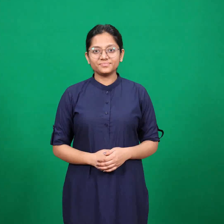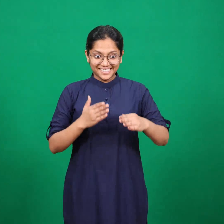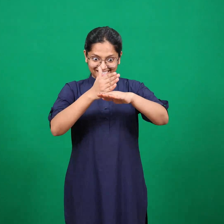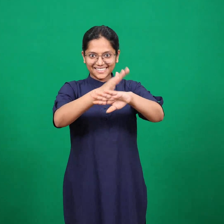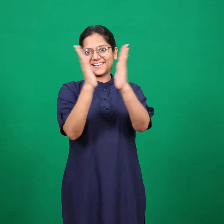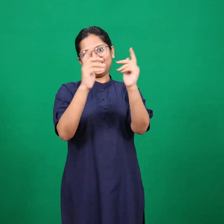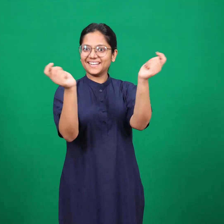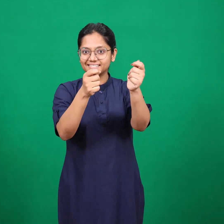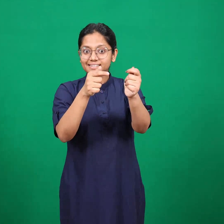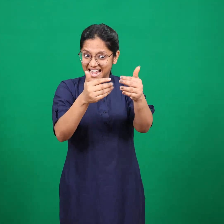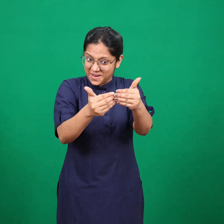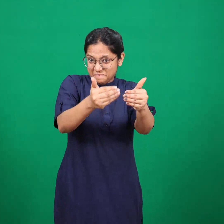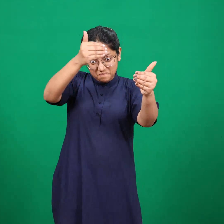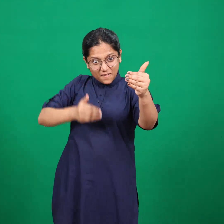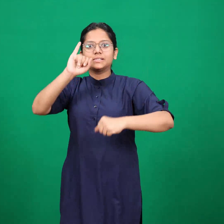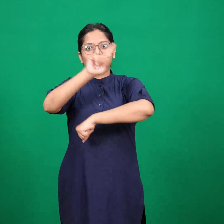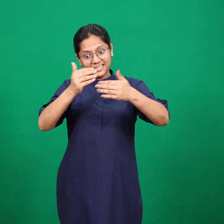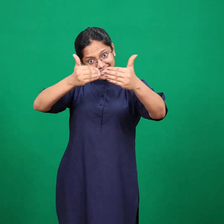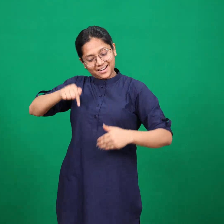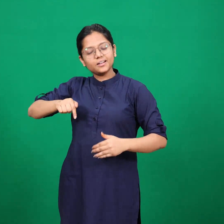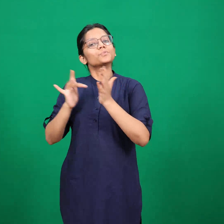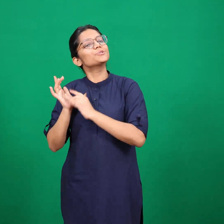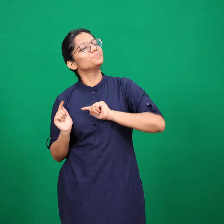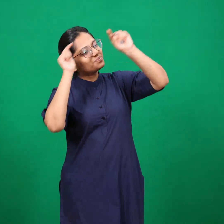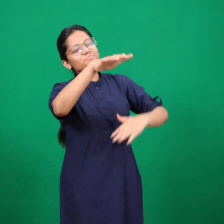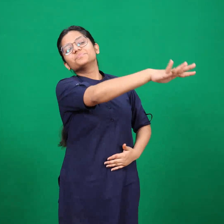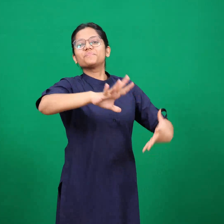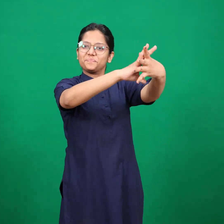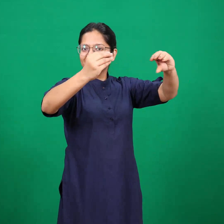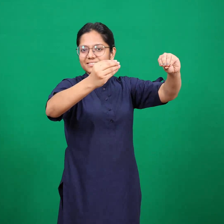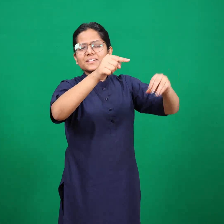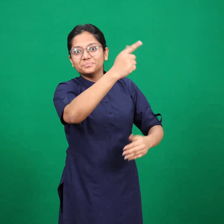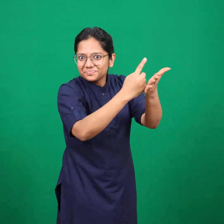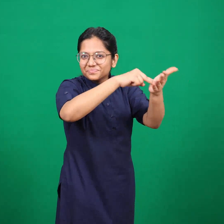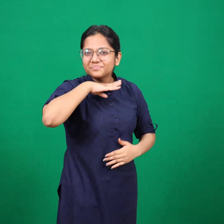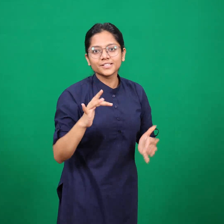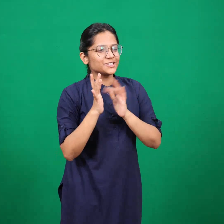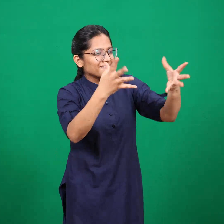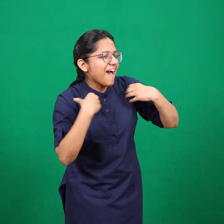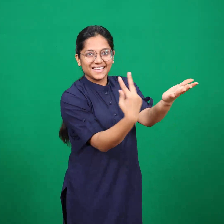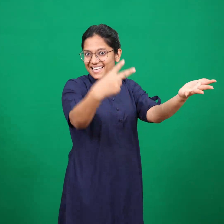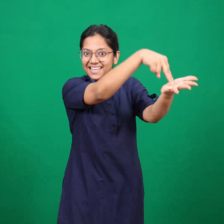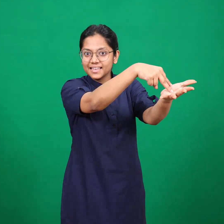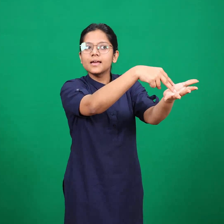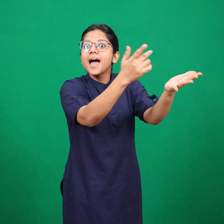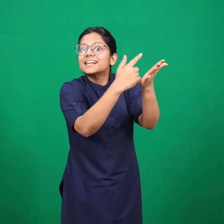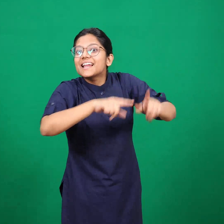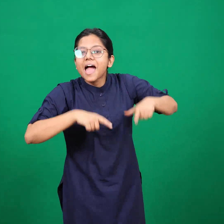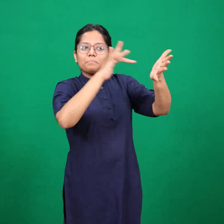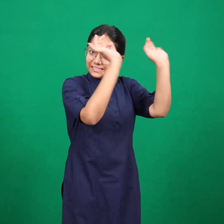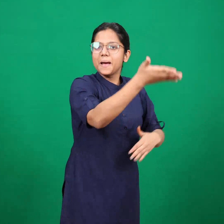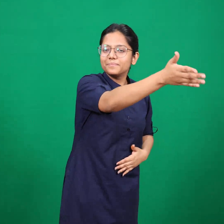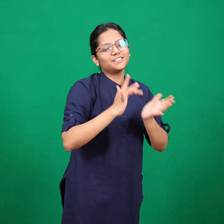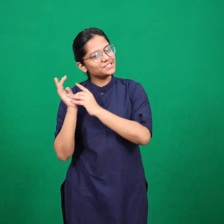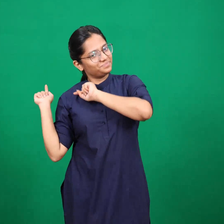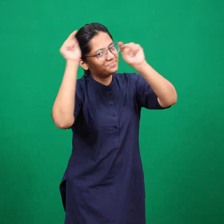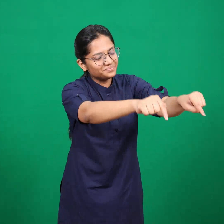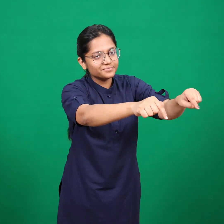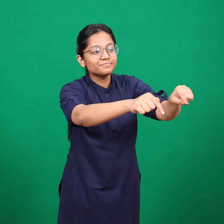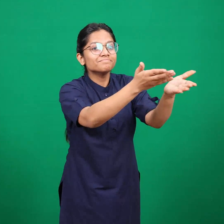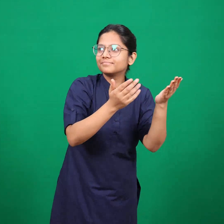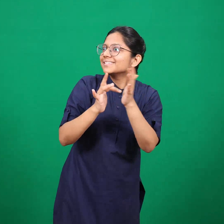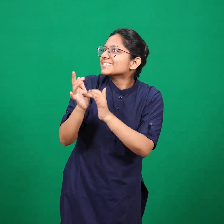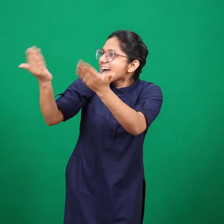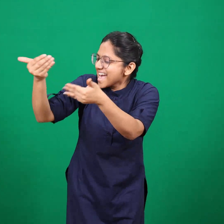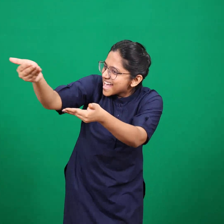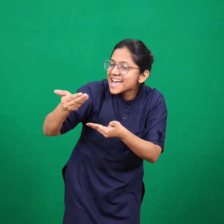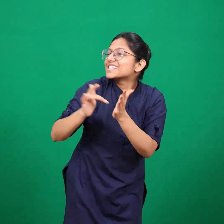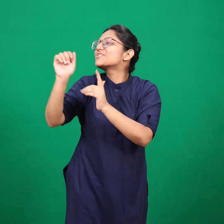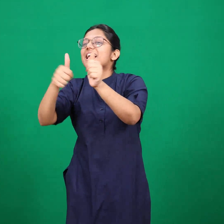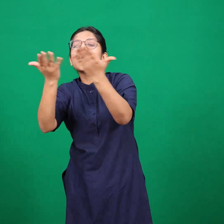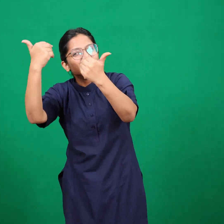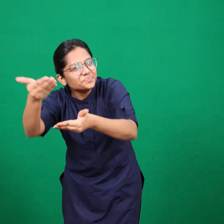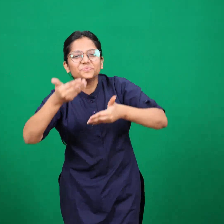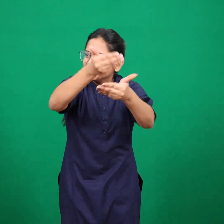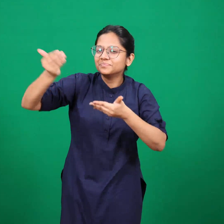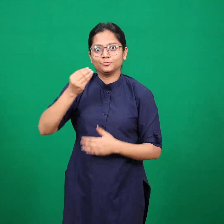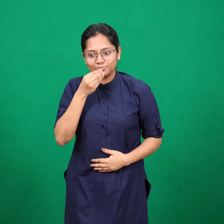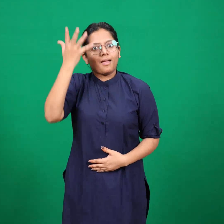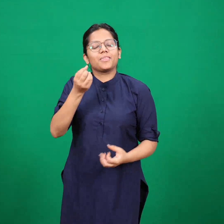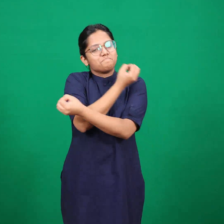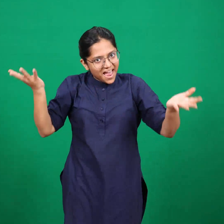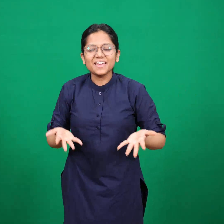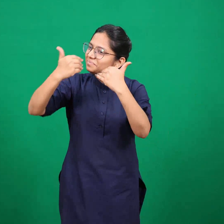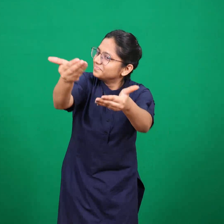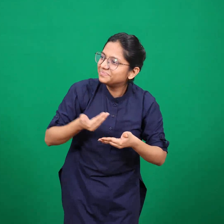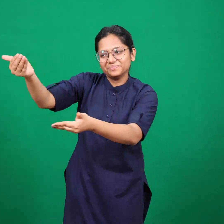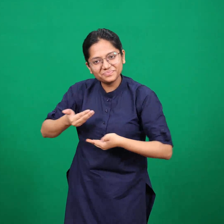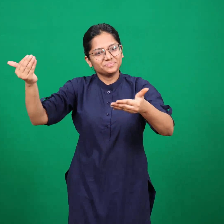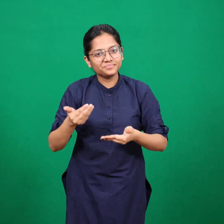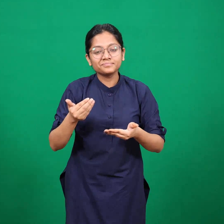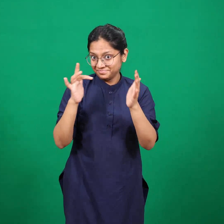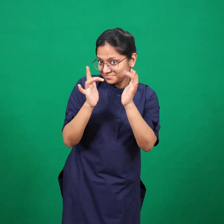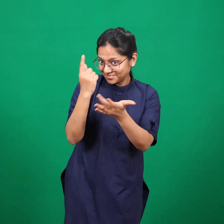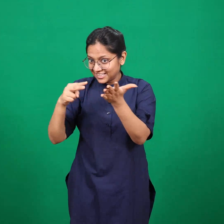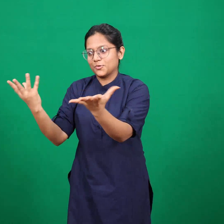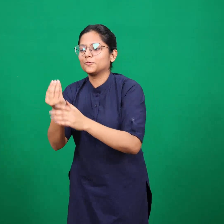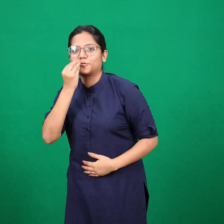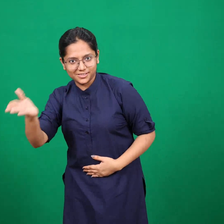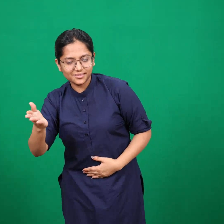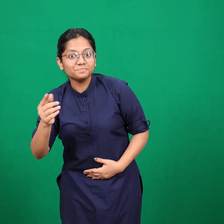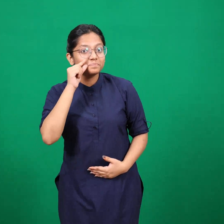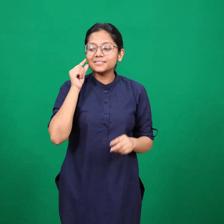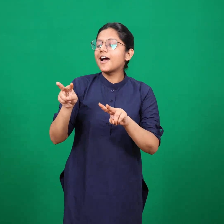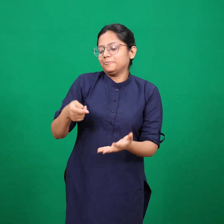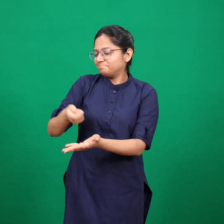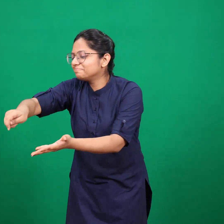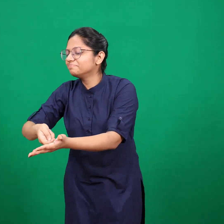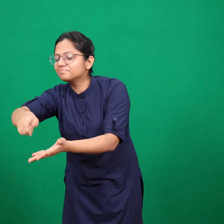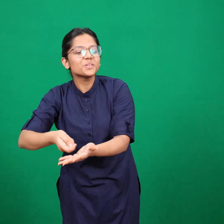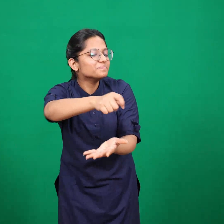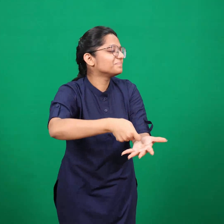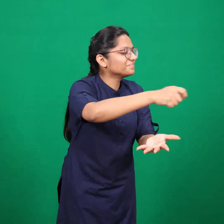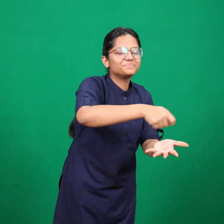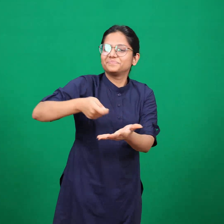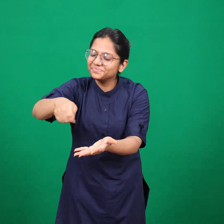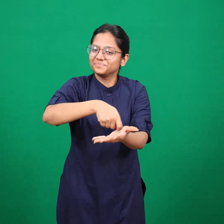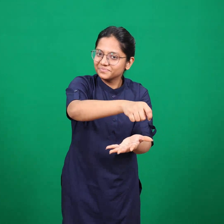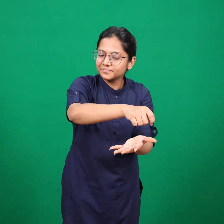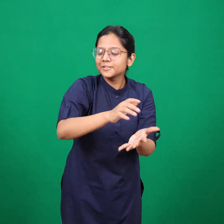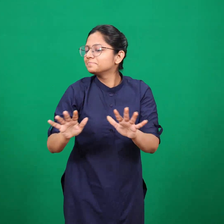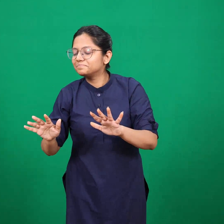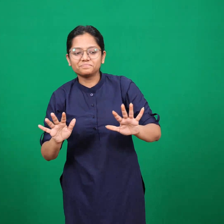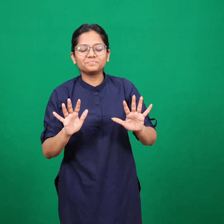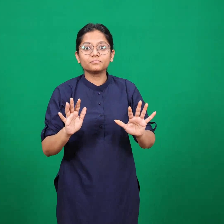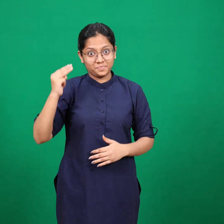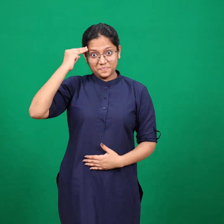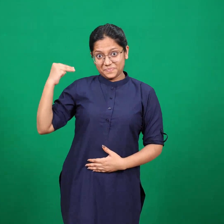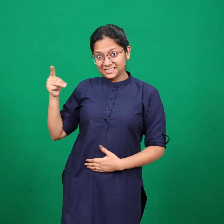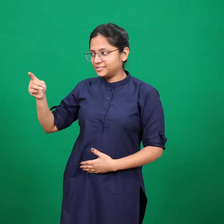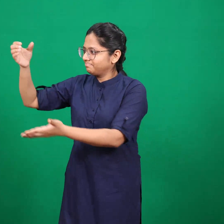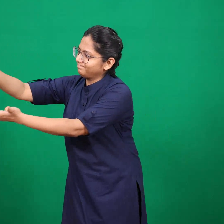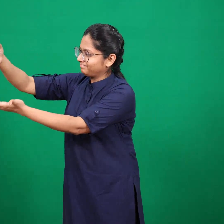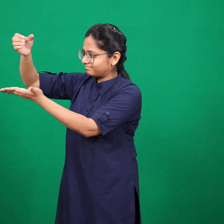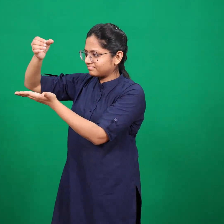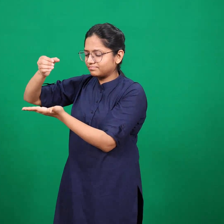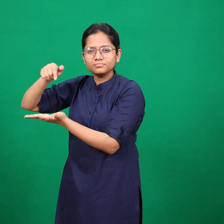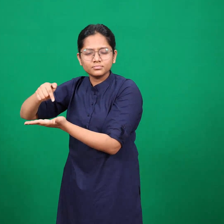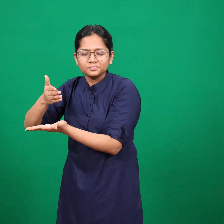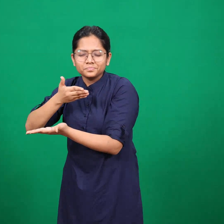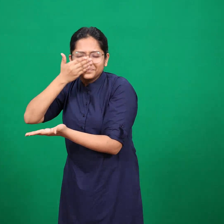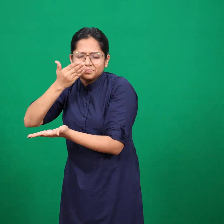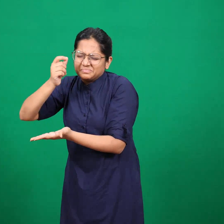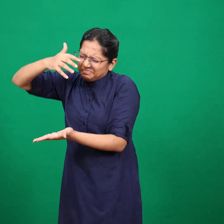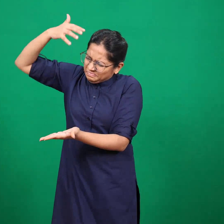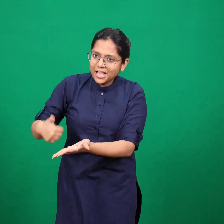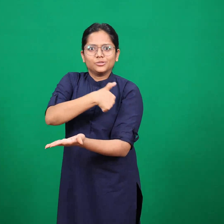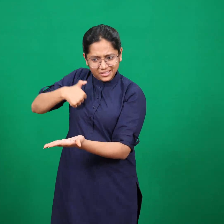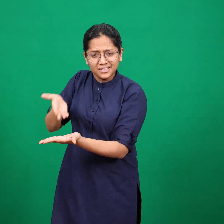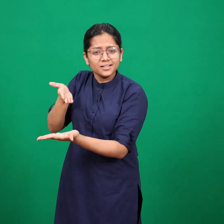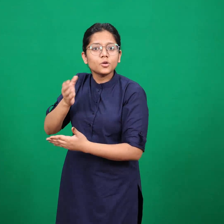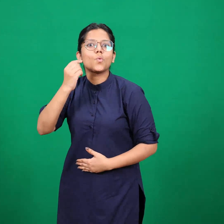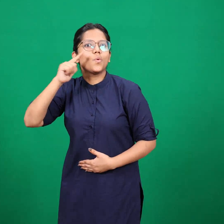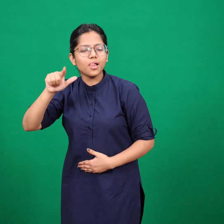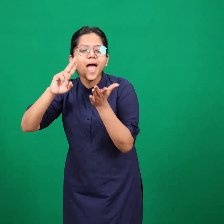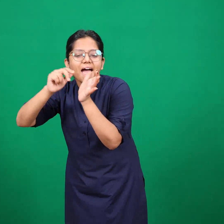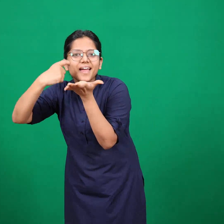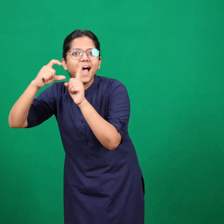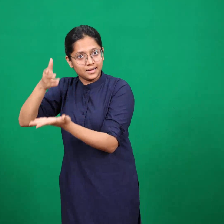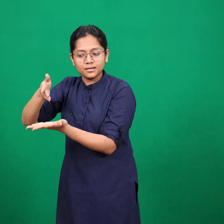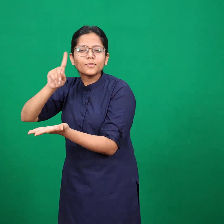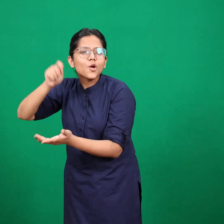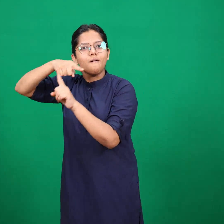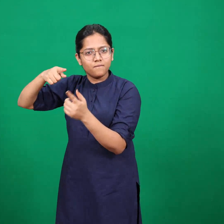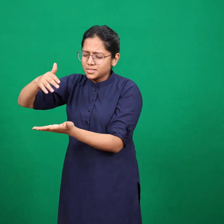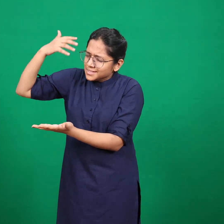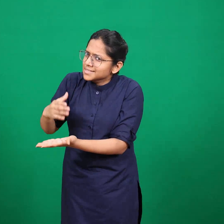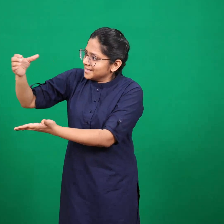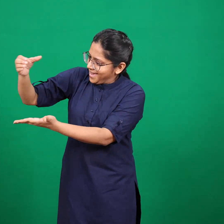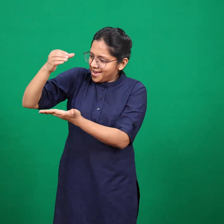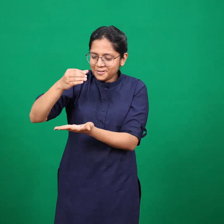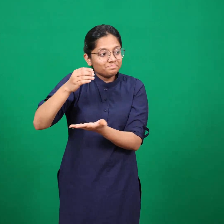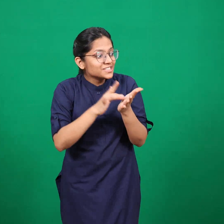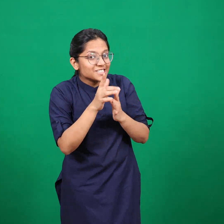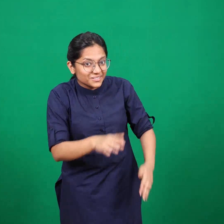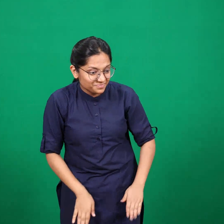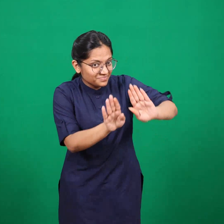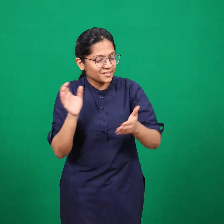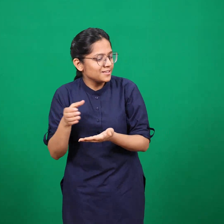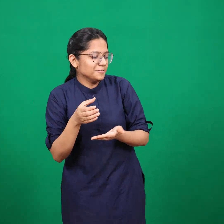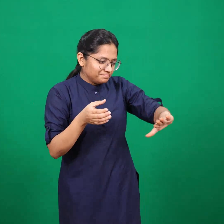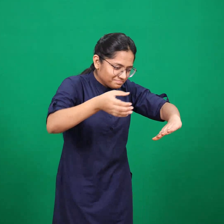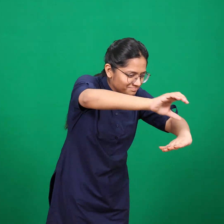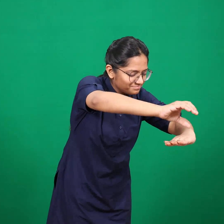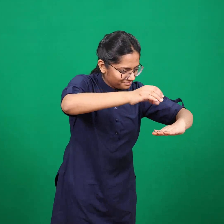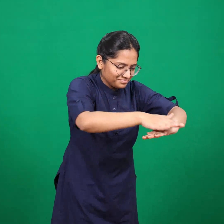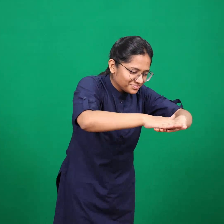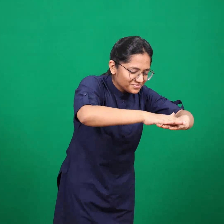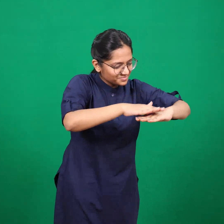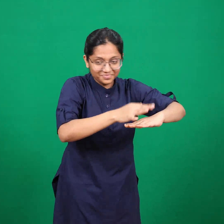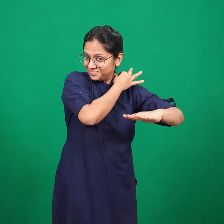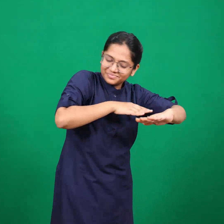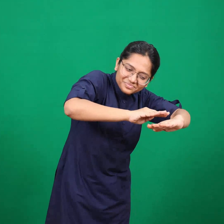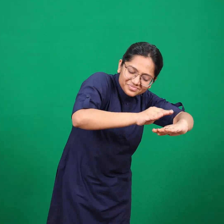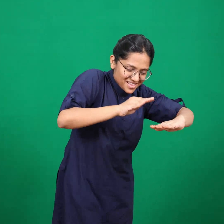Six days before the Passover, Jesus came to Bethany, the hometown of Lazarus, whom He had raised from the dead. So they hosted a dinner for Jesus there. Martha served, and Lazarus was among those reclining at the table with Him. Then Mary took about a pint of expensive perfume, made of pure nard, and she anointed Jesus ' feet and wiped them with her hair.